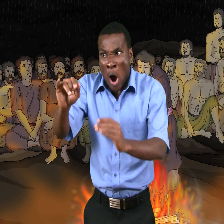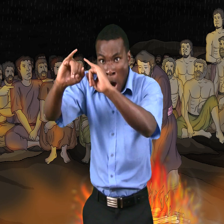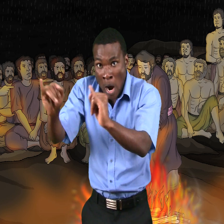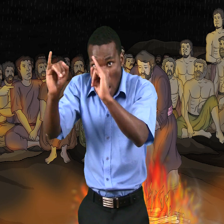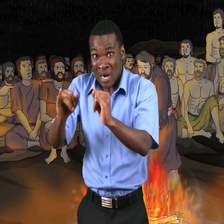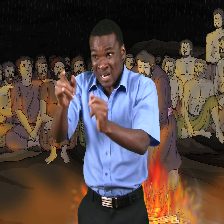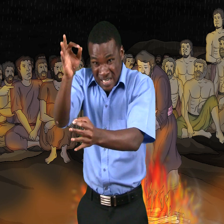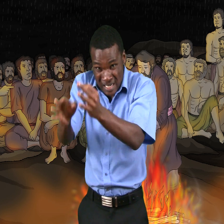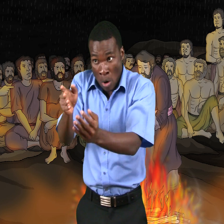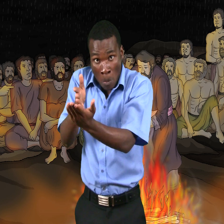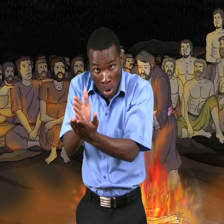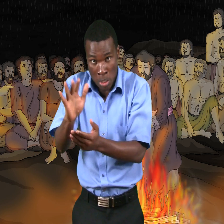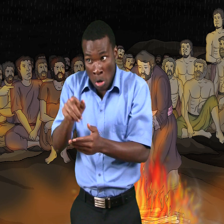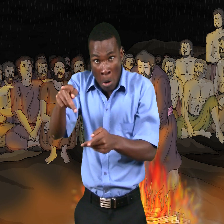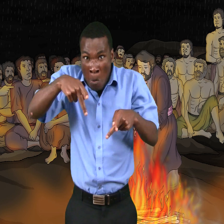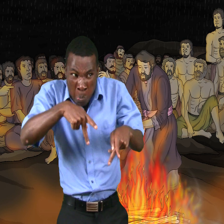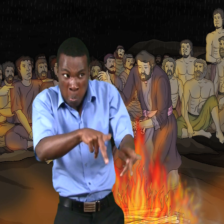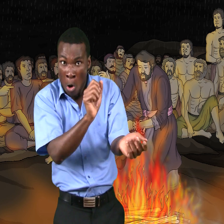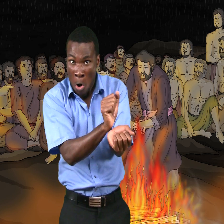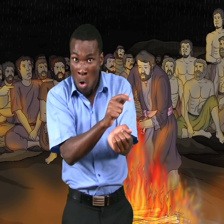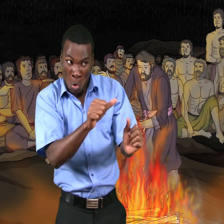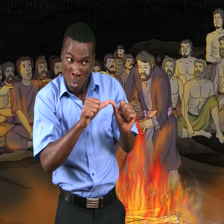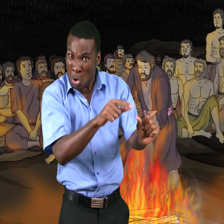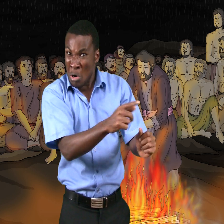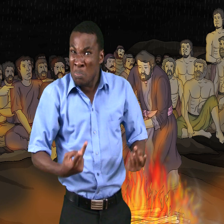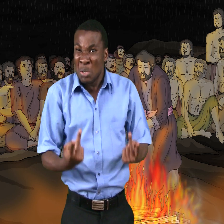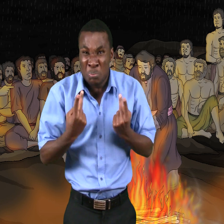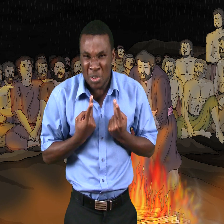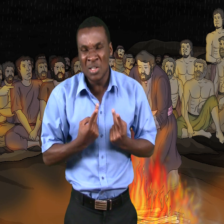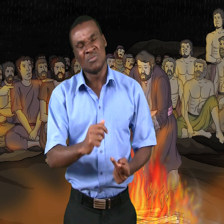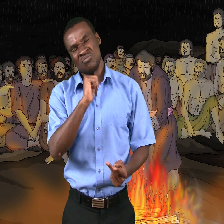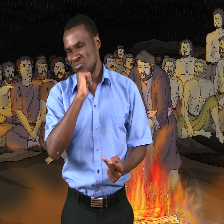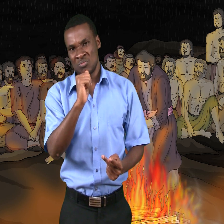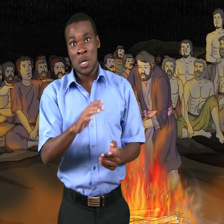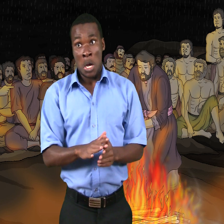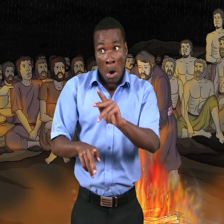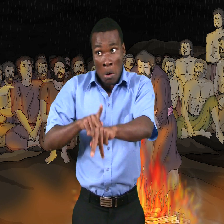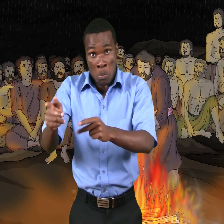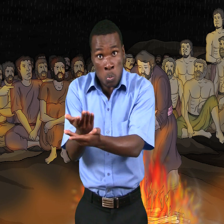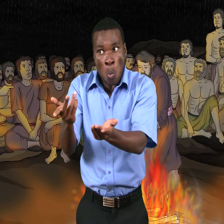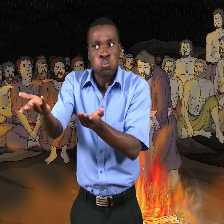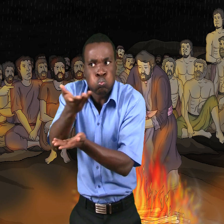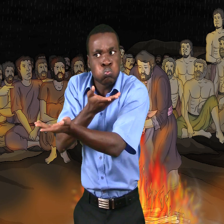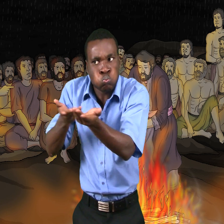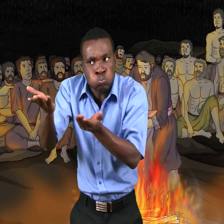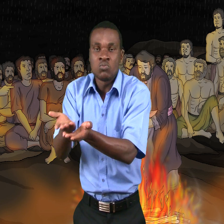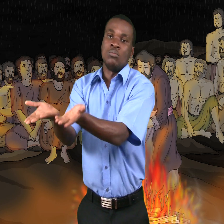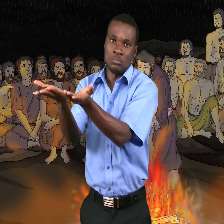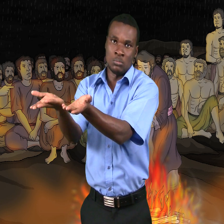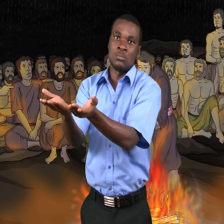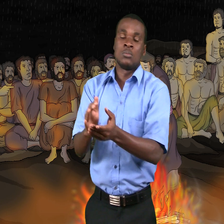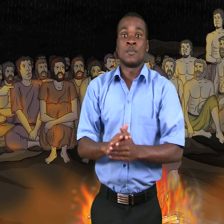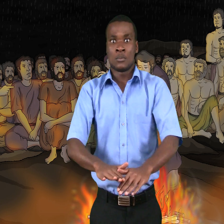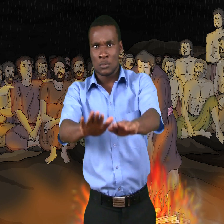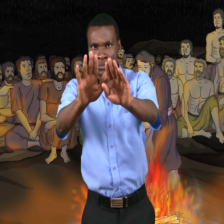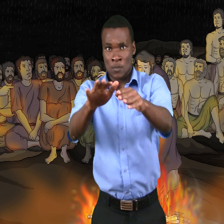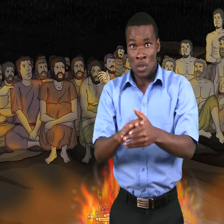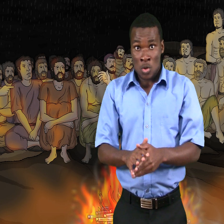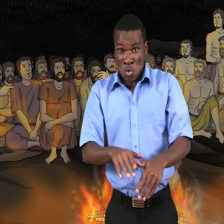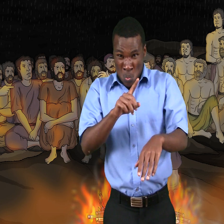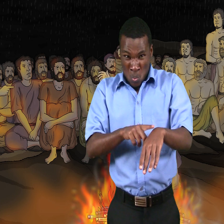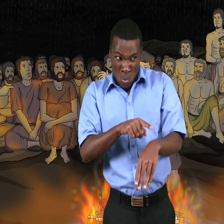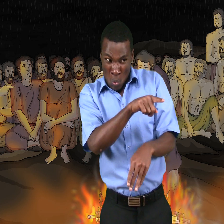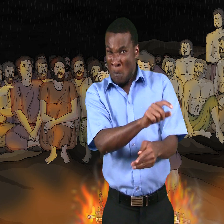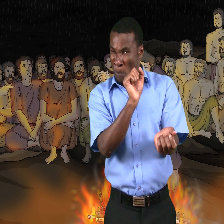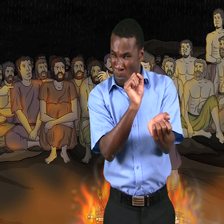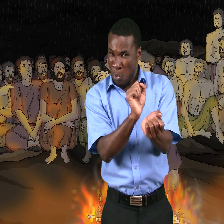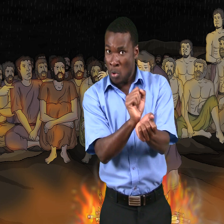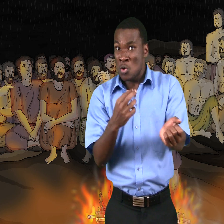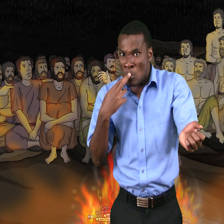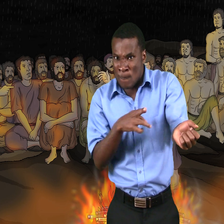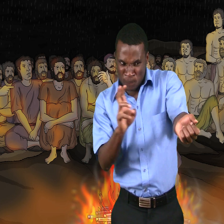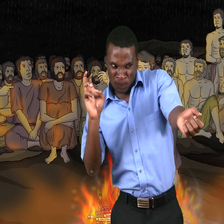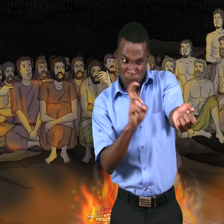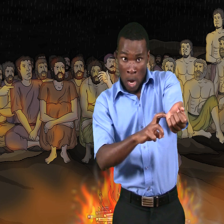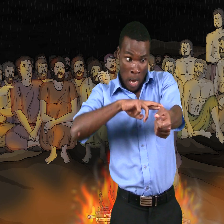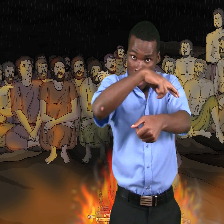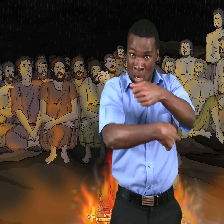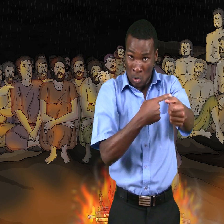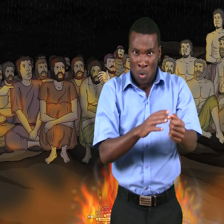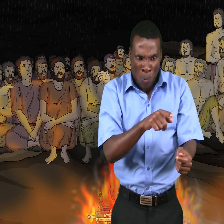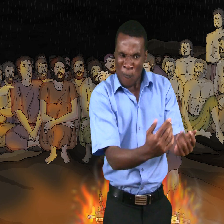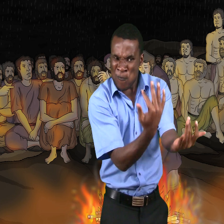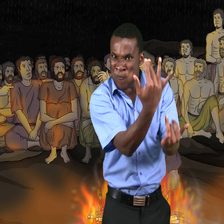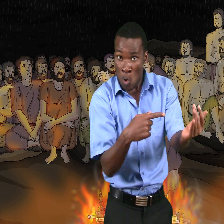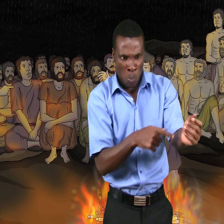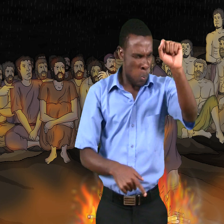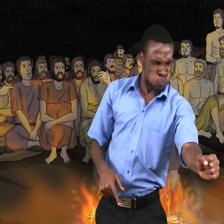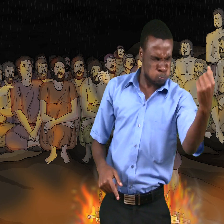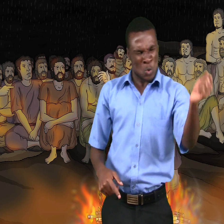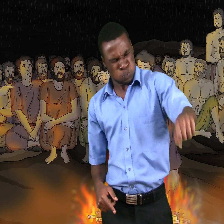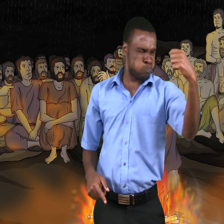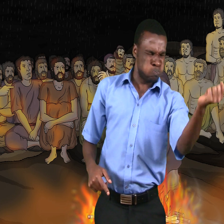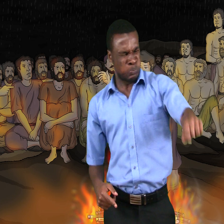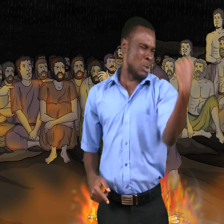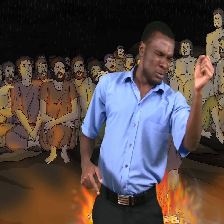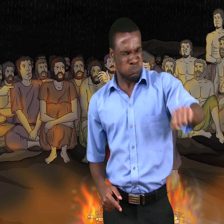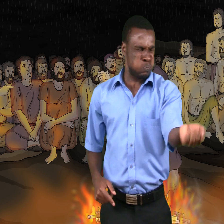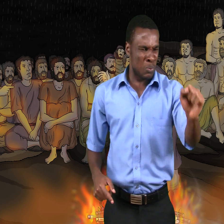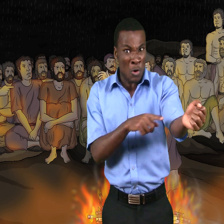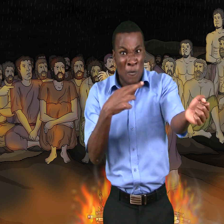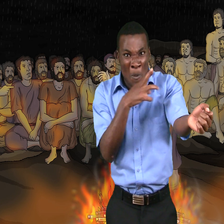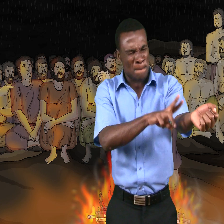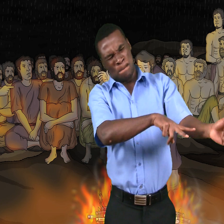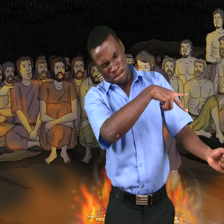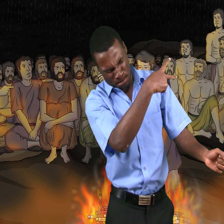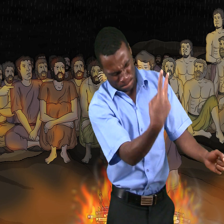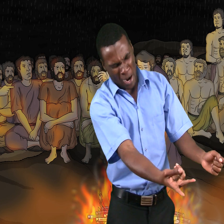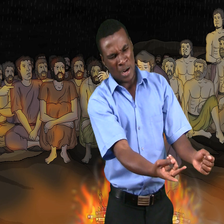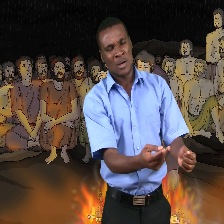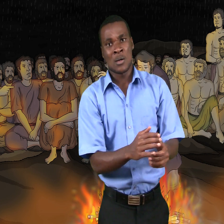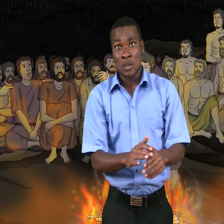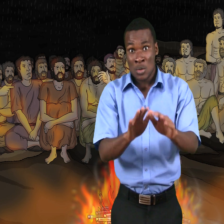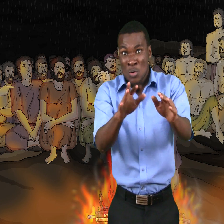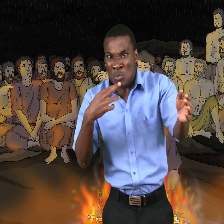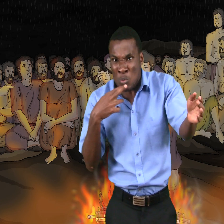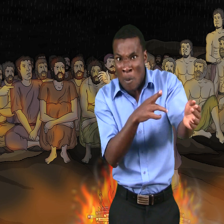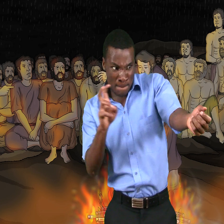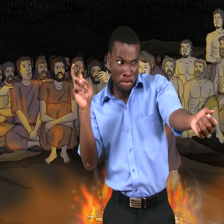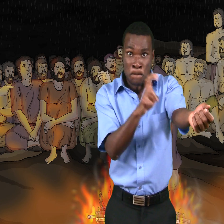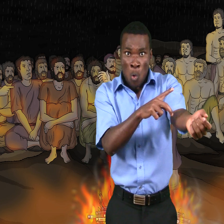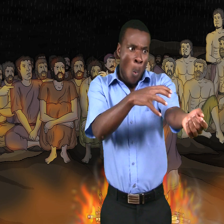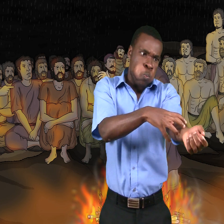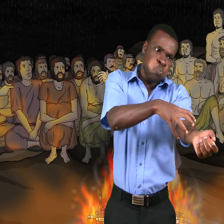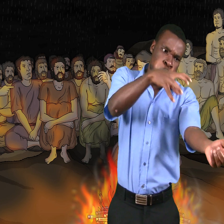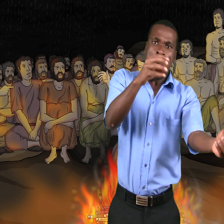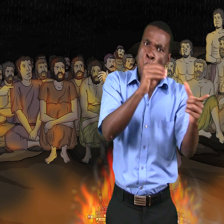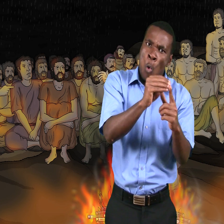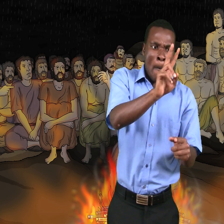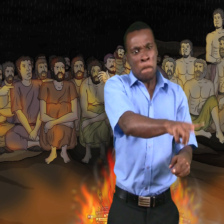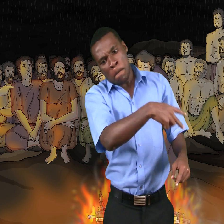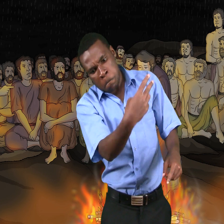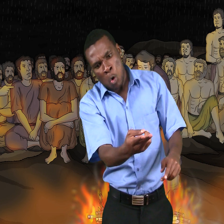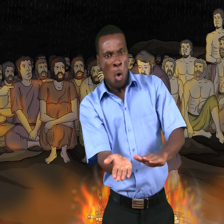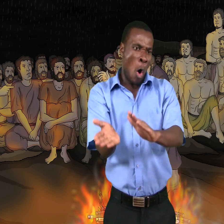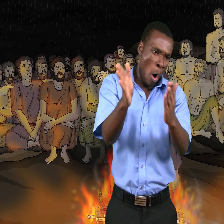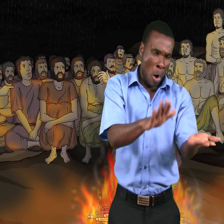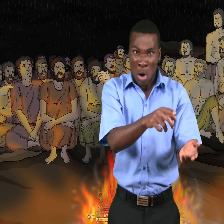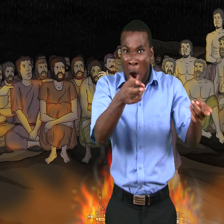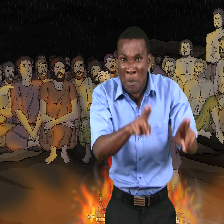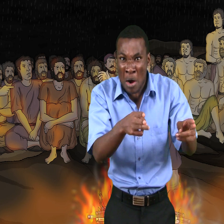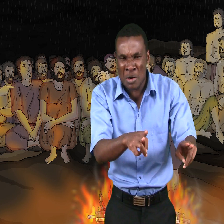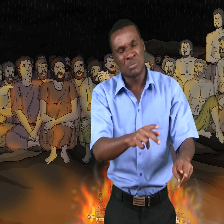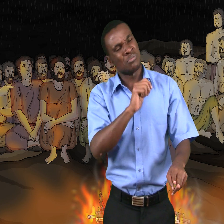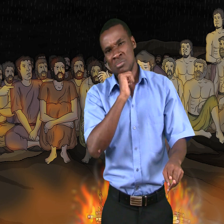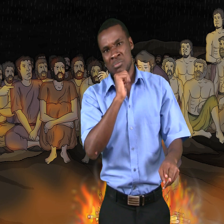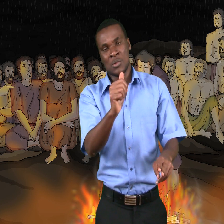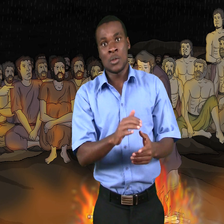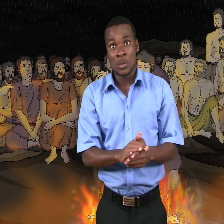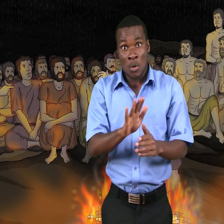But Paul shook the creature off into the fire and suffered no ill effects.